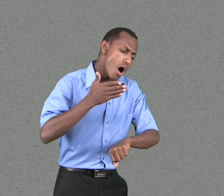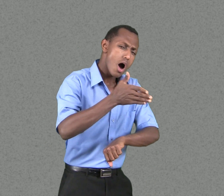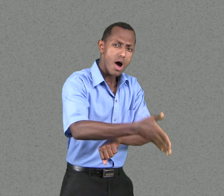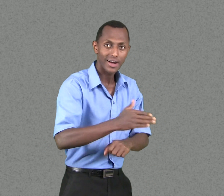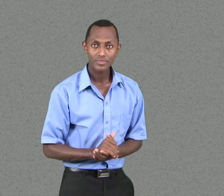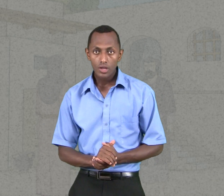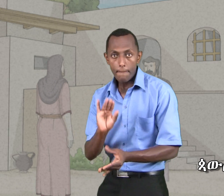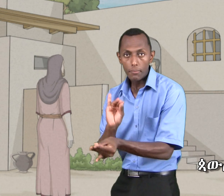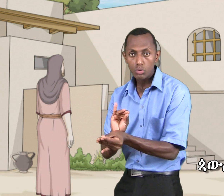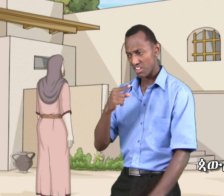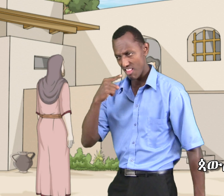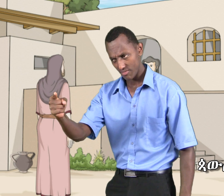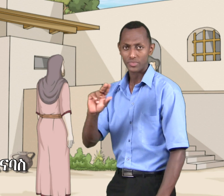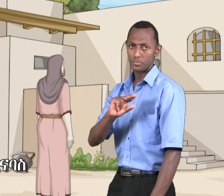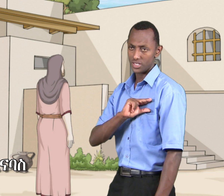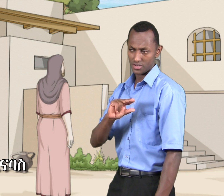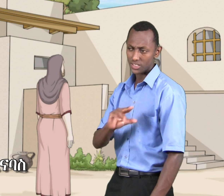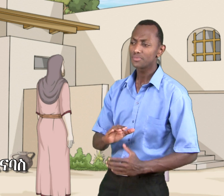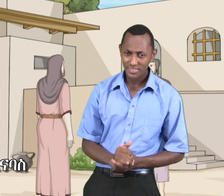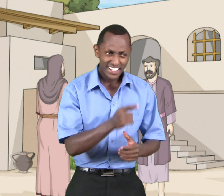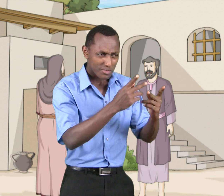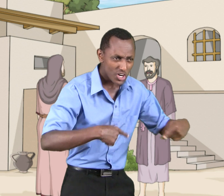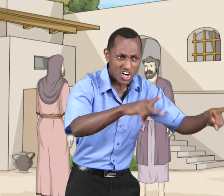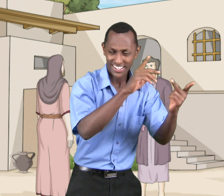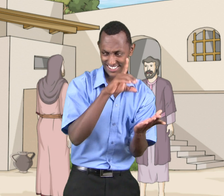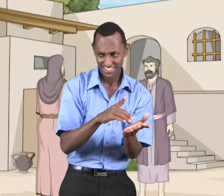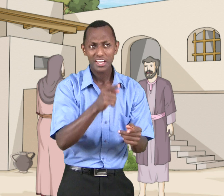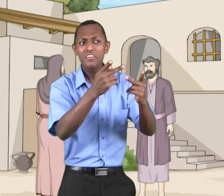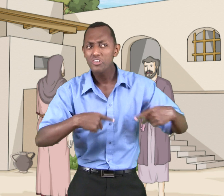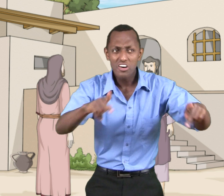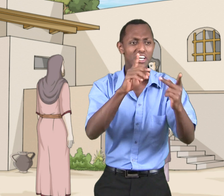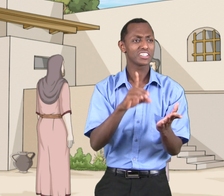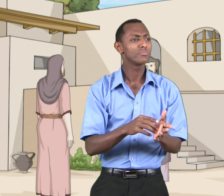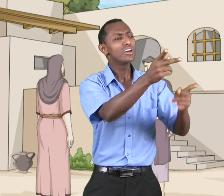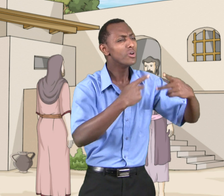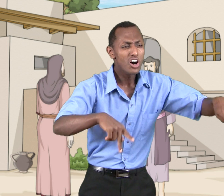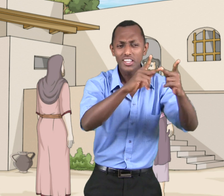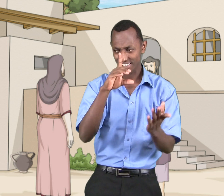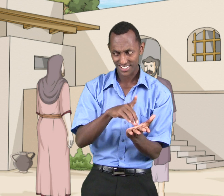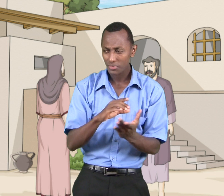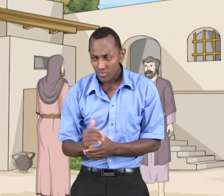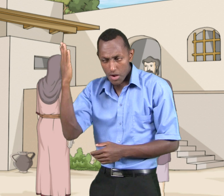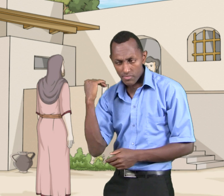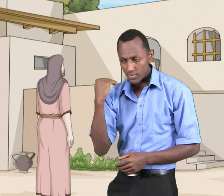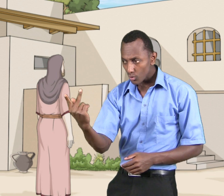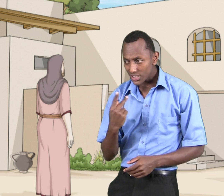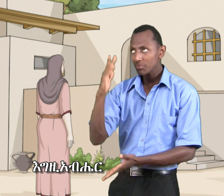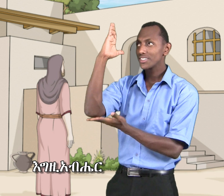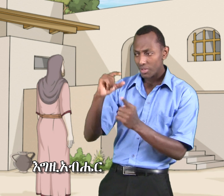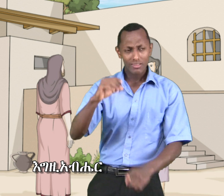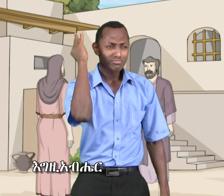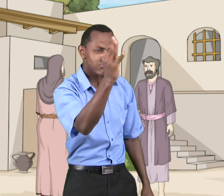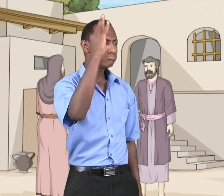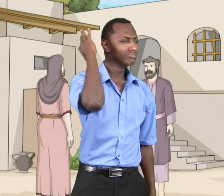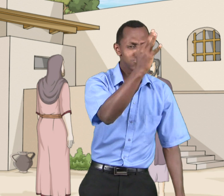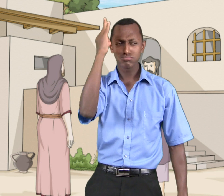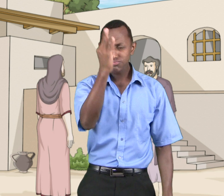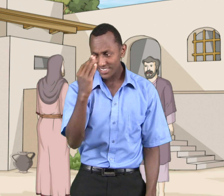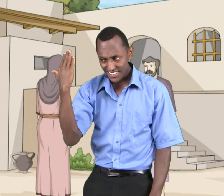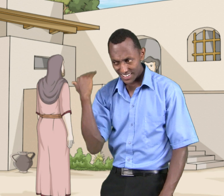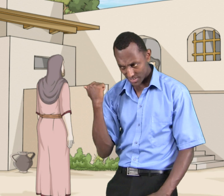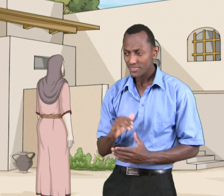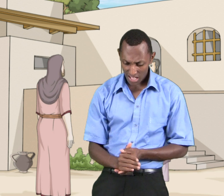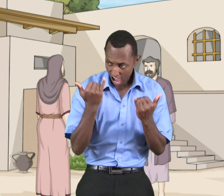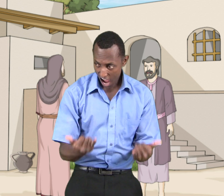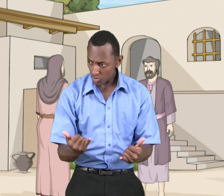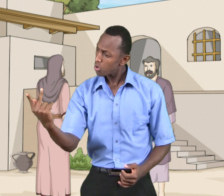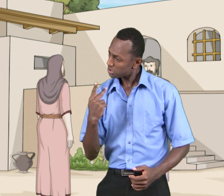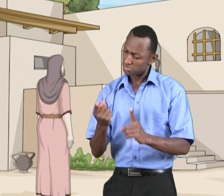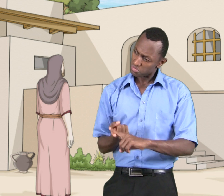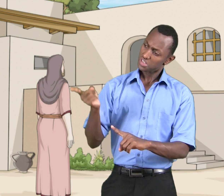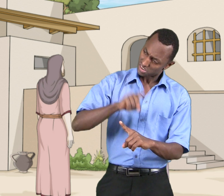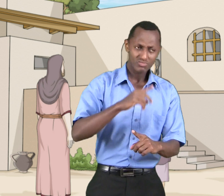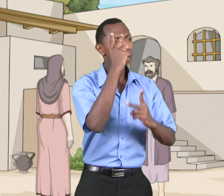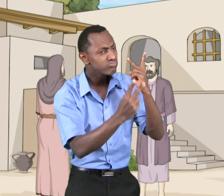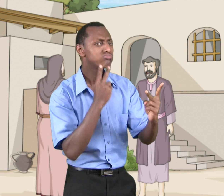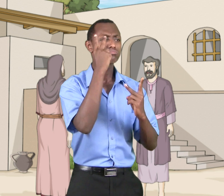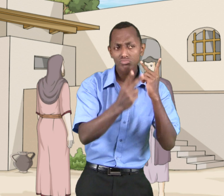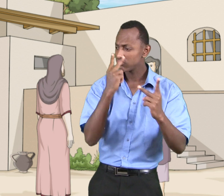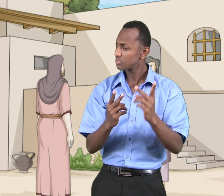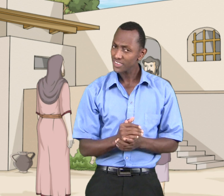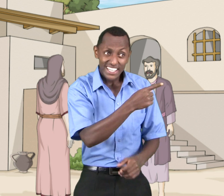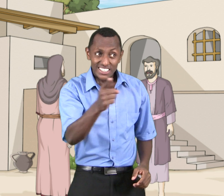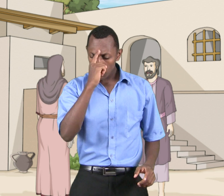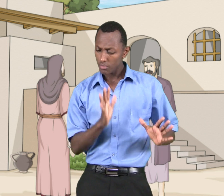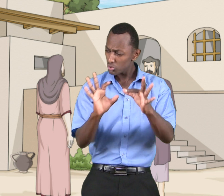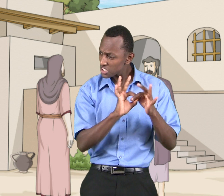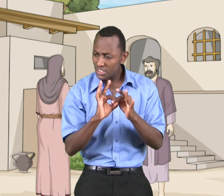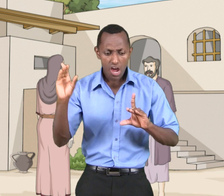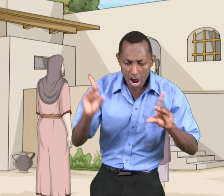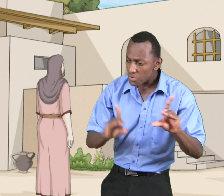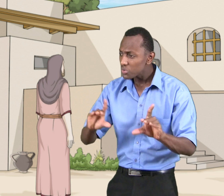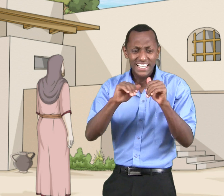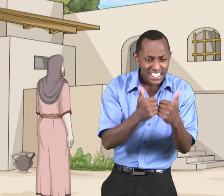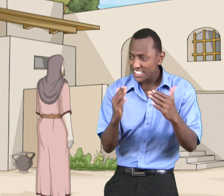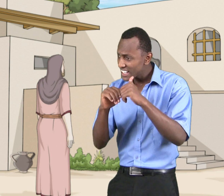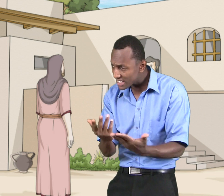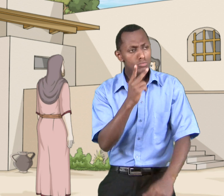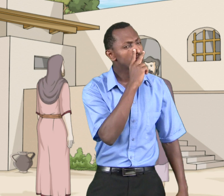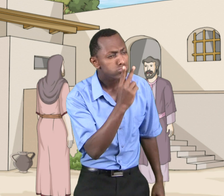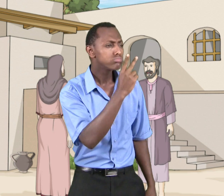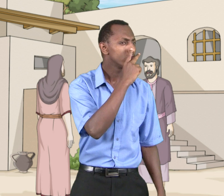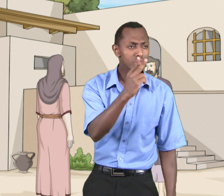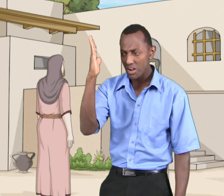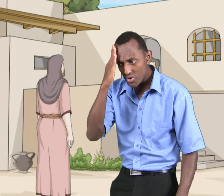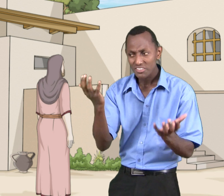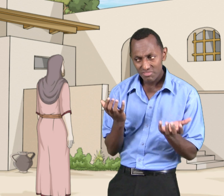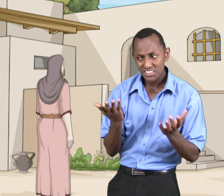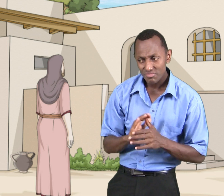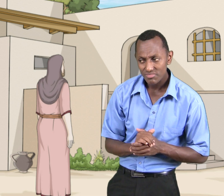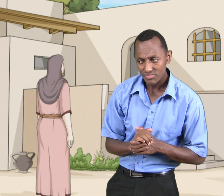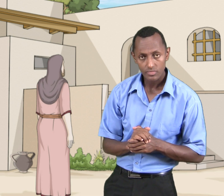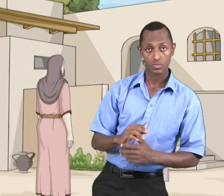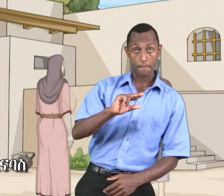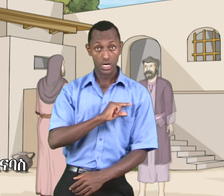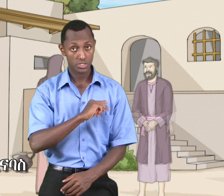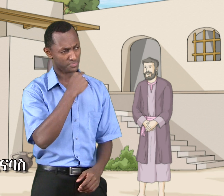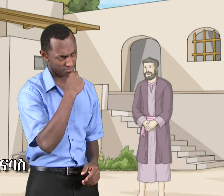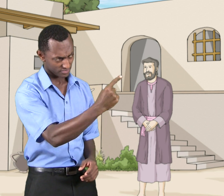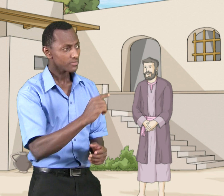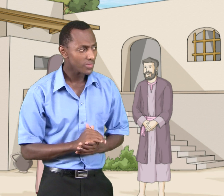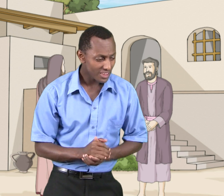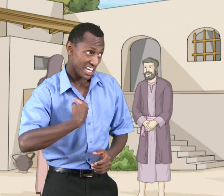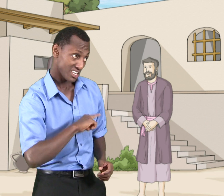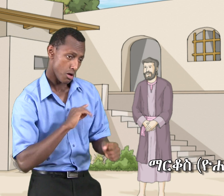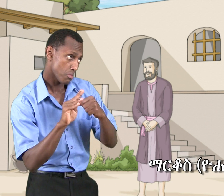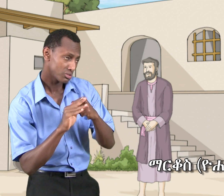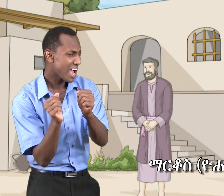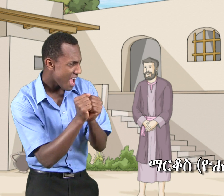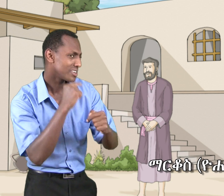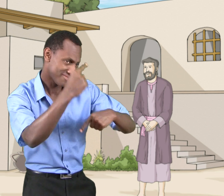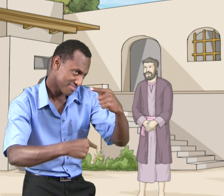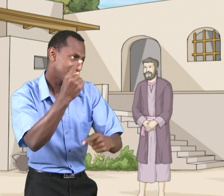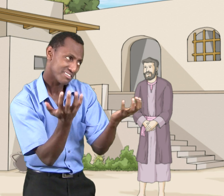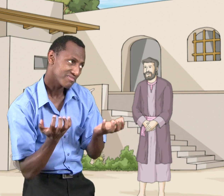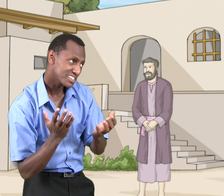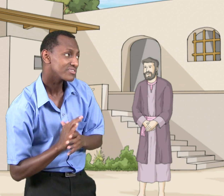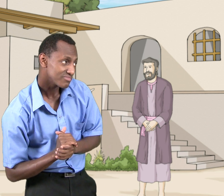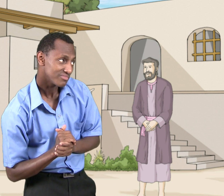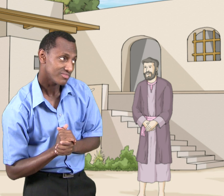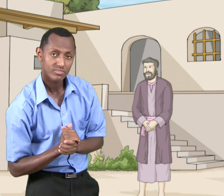Some time later Paul said to Barnabas, “Let us go back and visit the brothers in every town where we proclaimed the word of the Lord, to see how they are doing.”